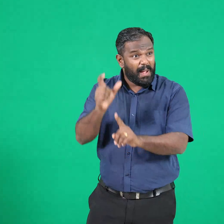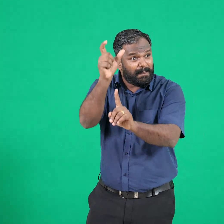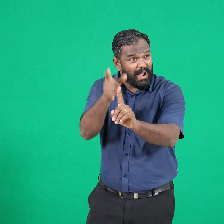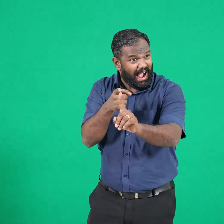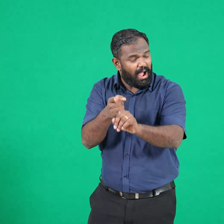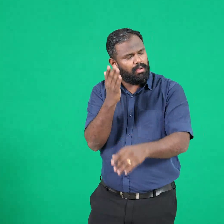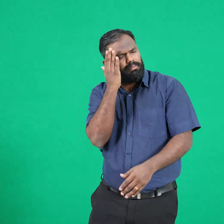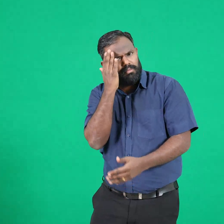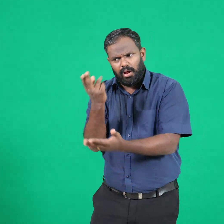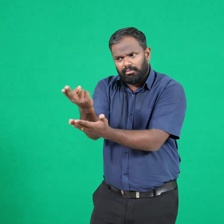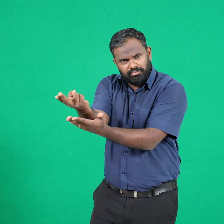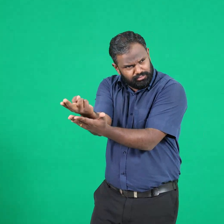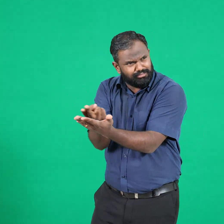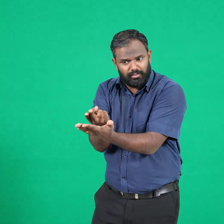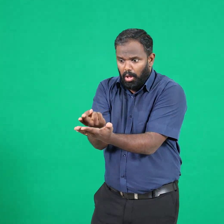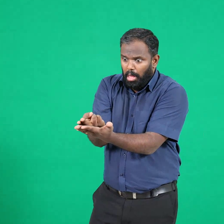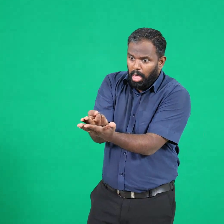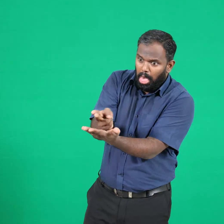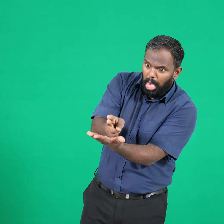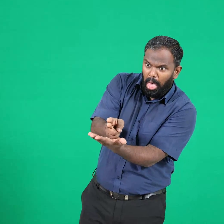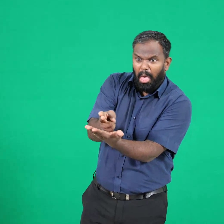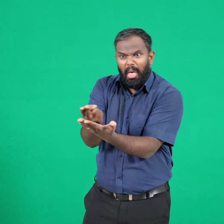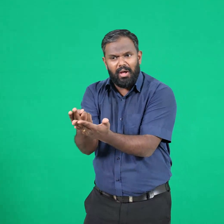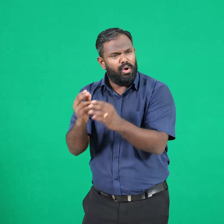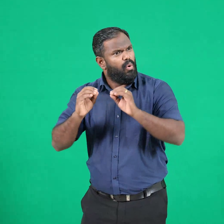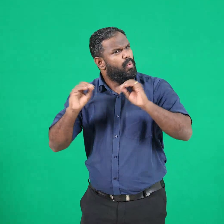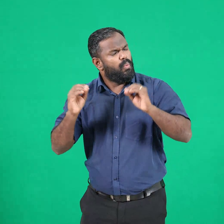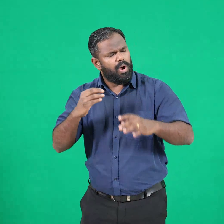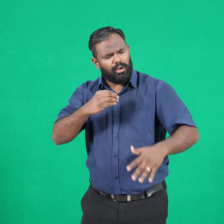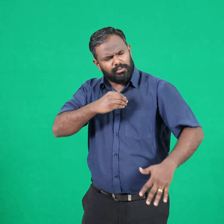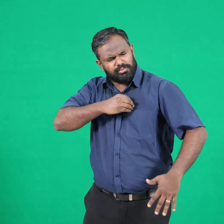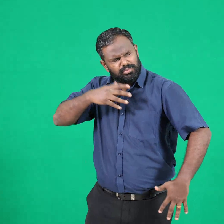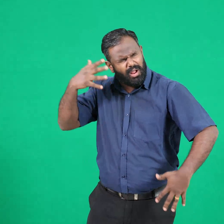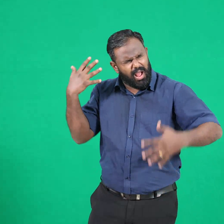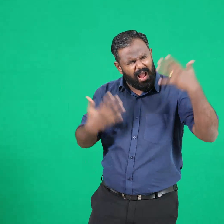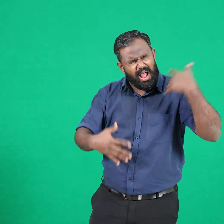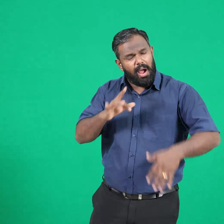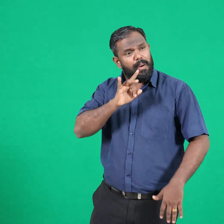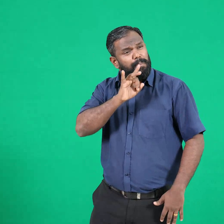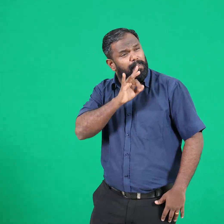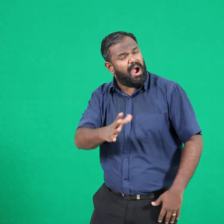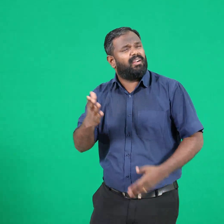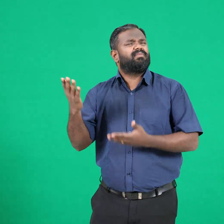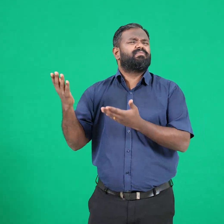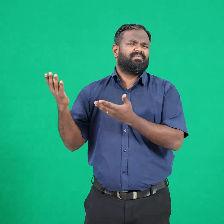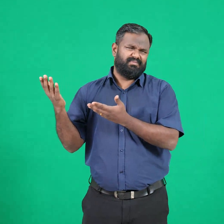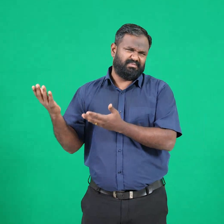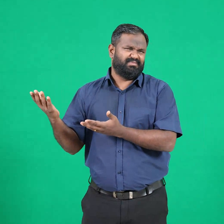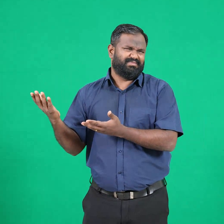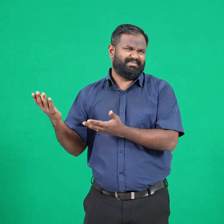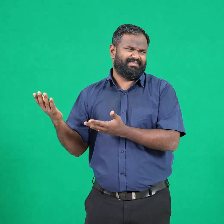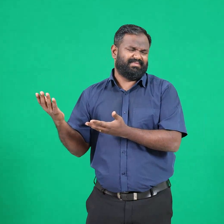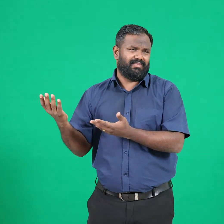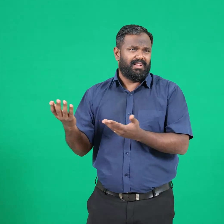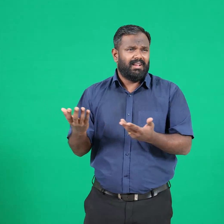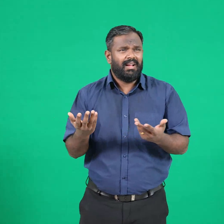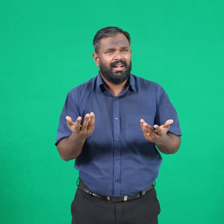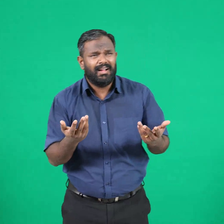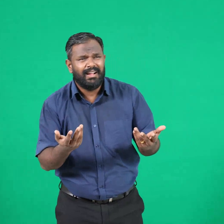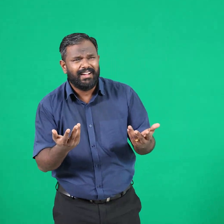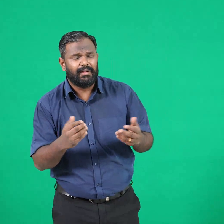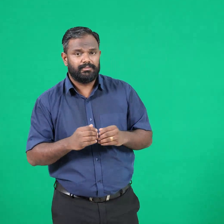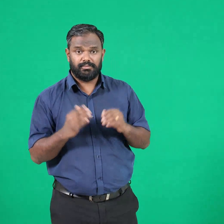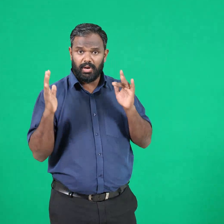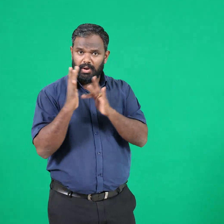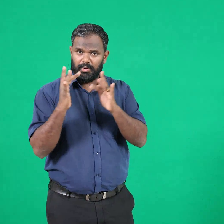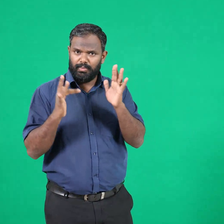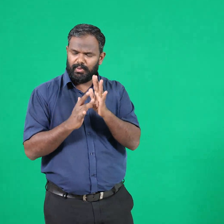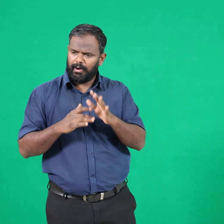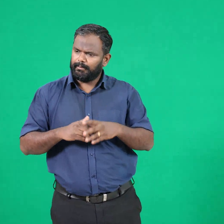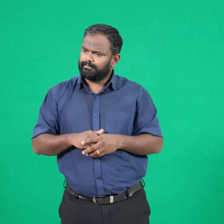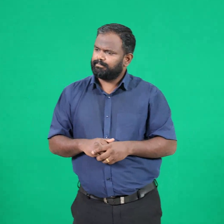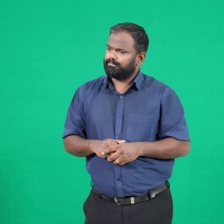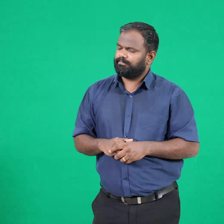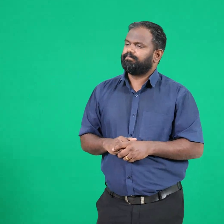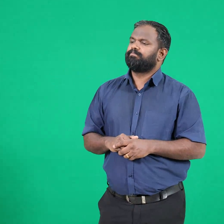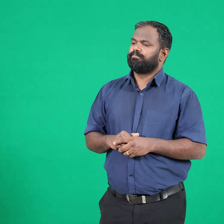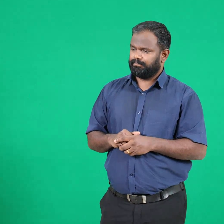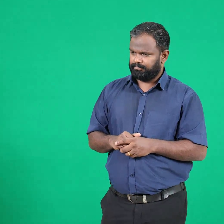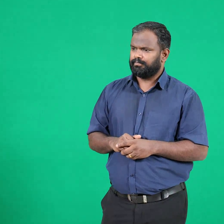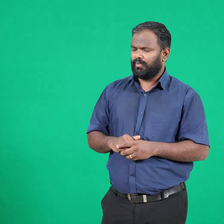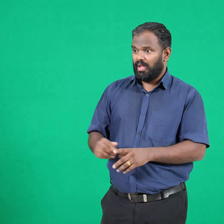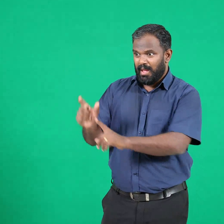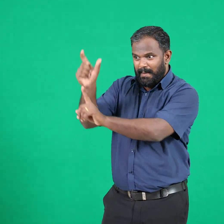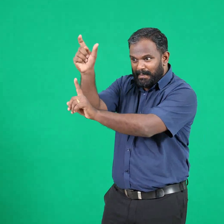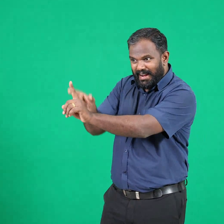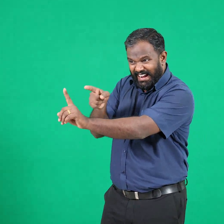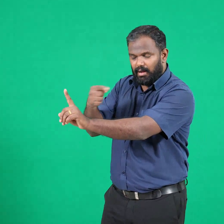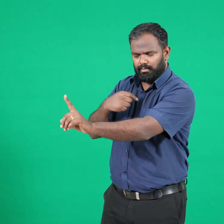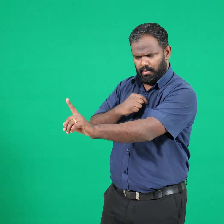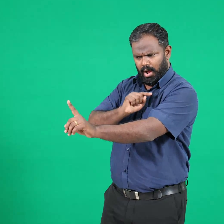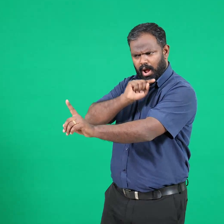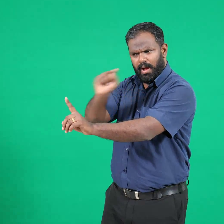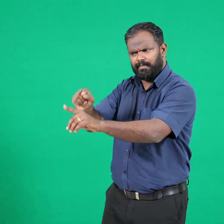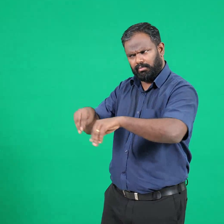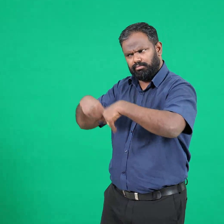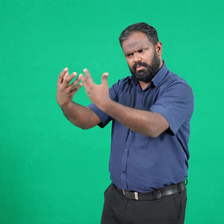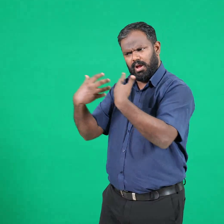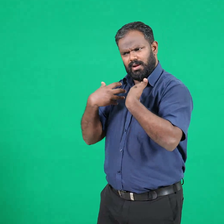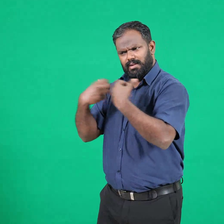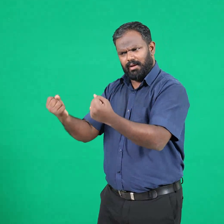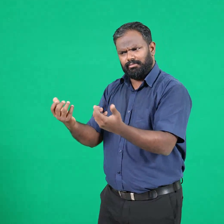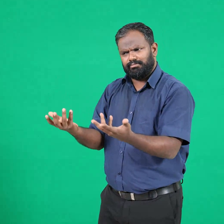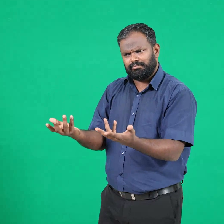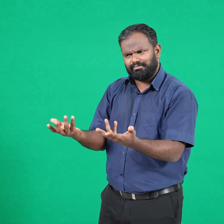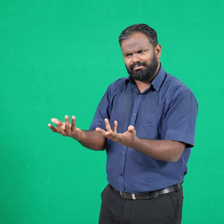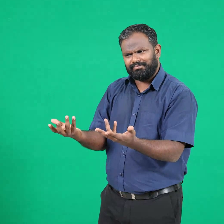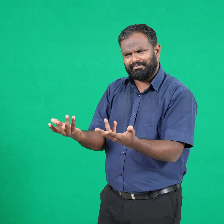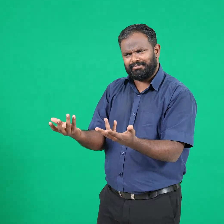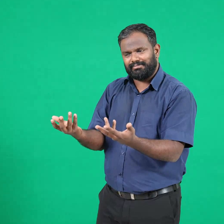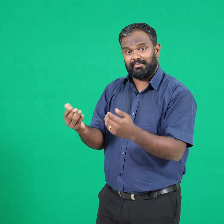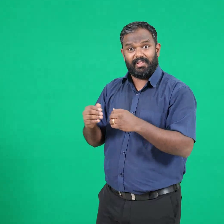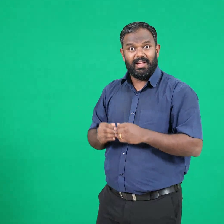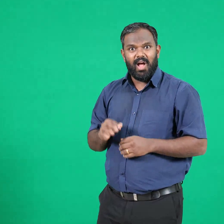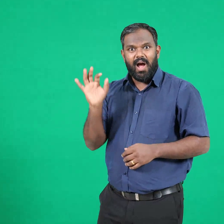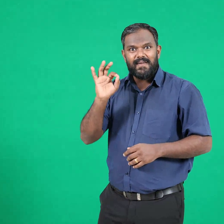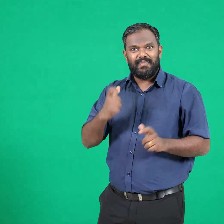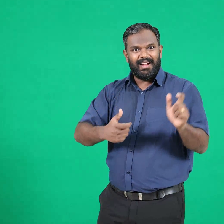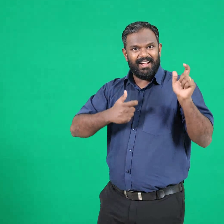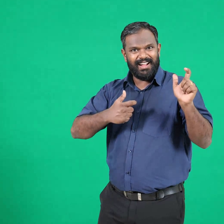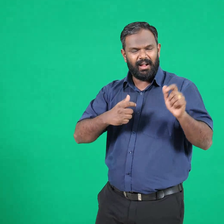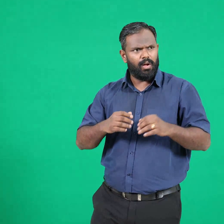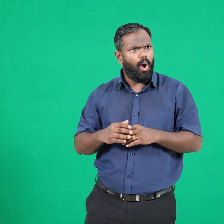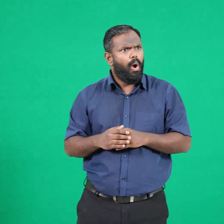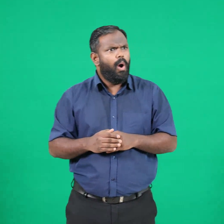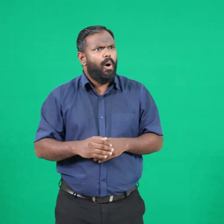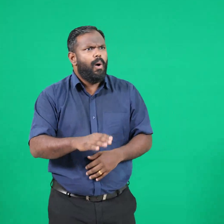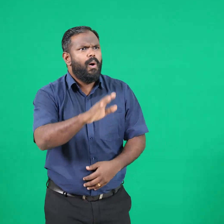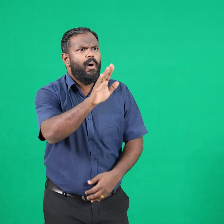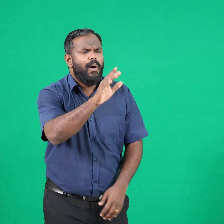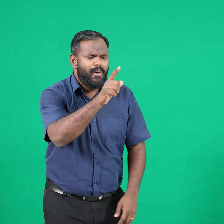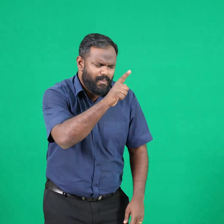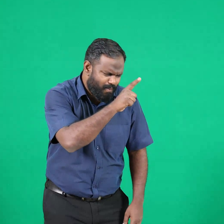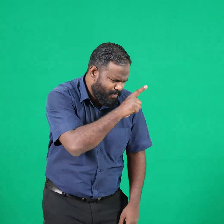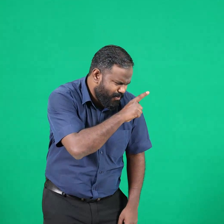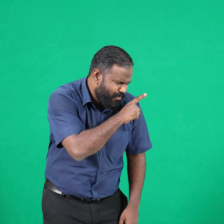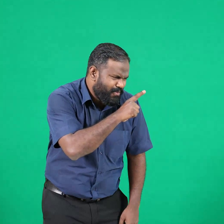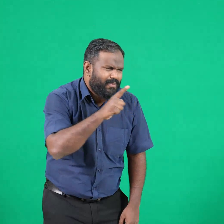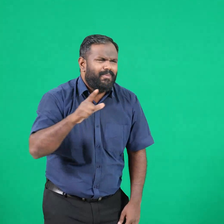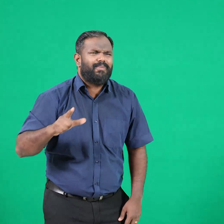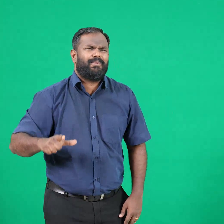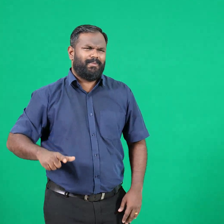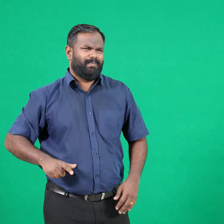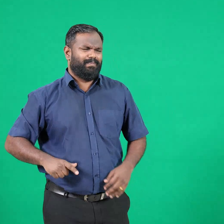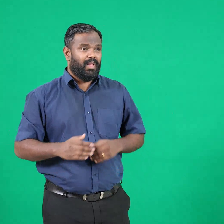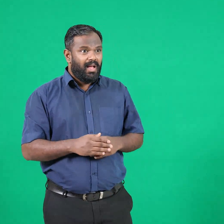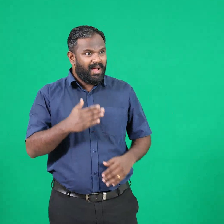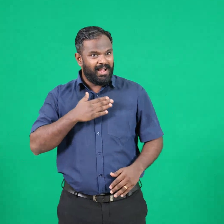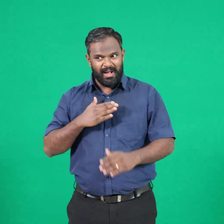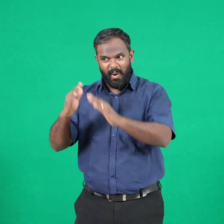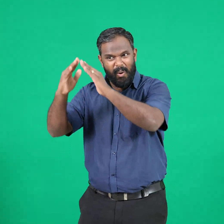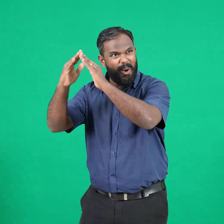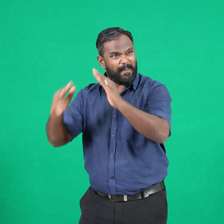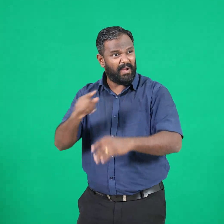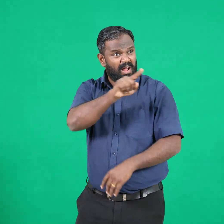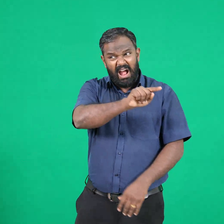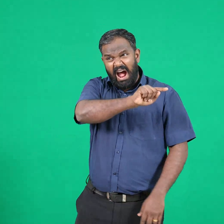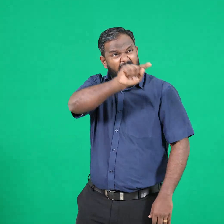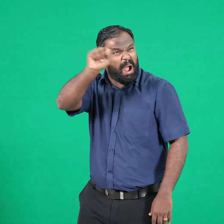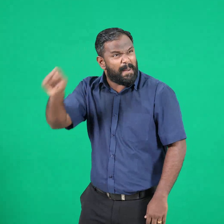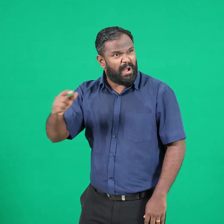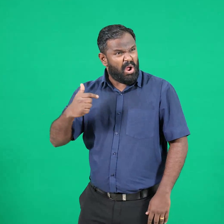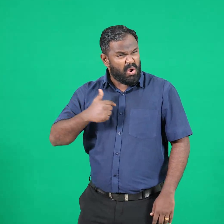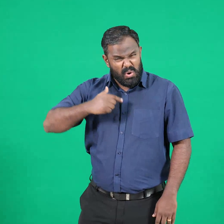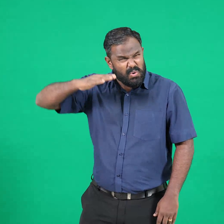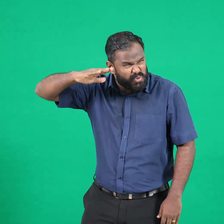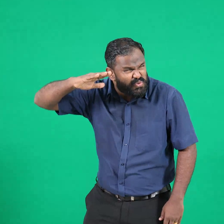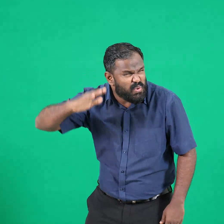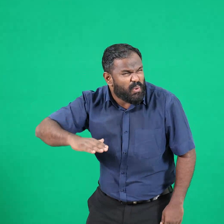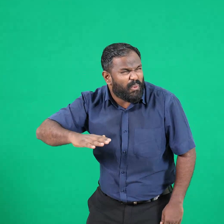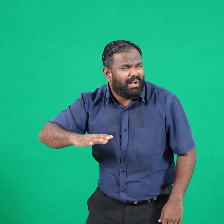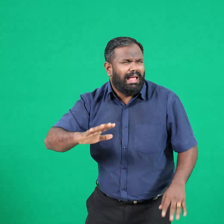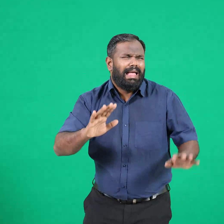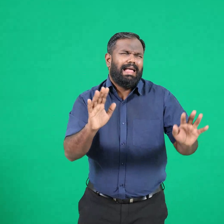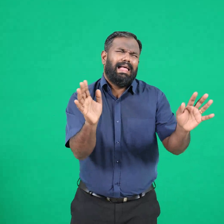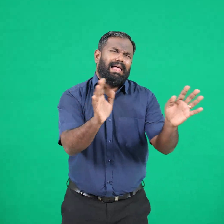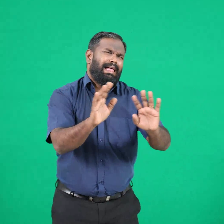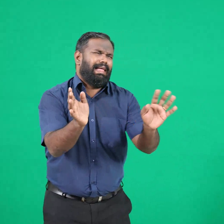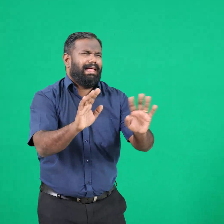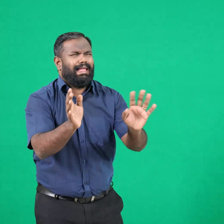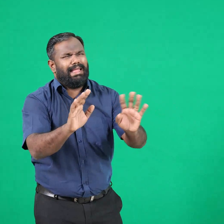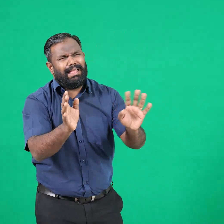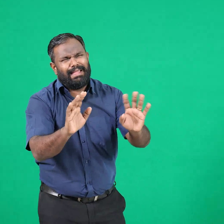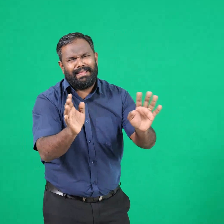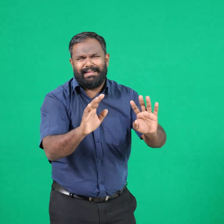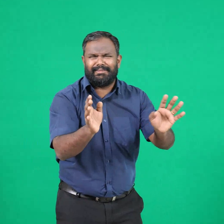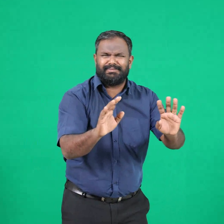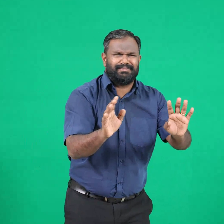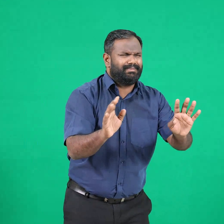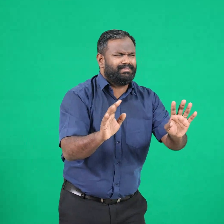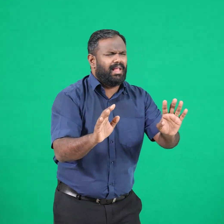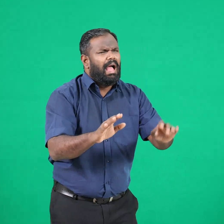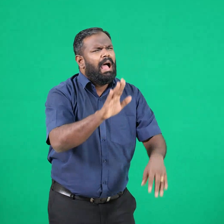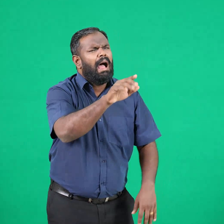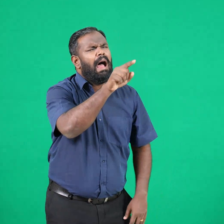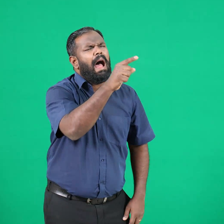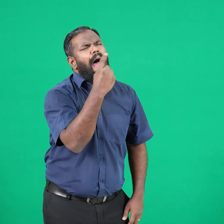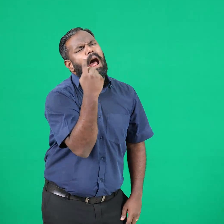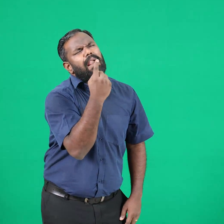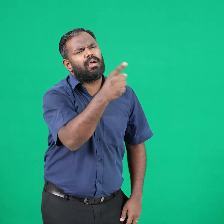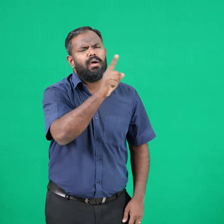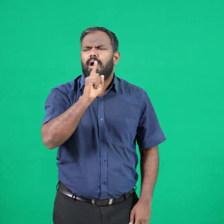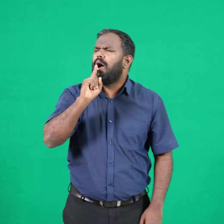"I will go and heal him," Jesus replied. The centurion answered, "Lord, I am not worthy to have You come under my roof.